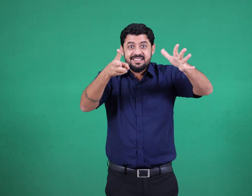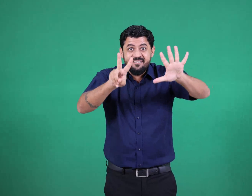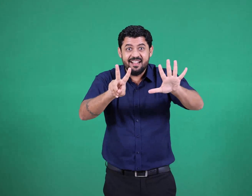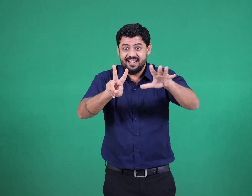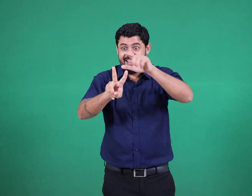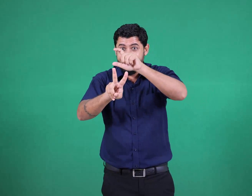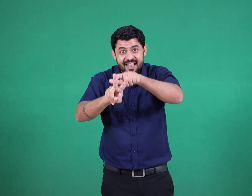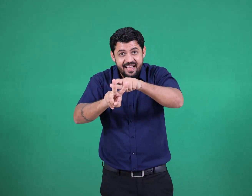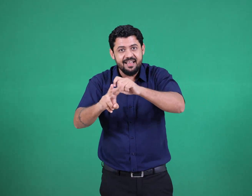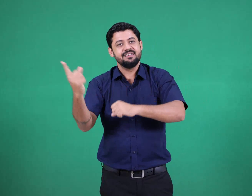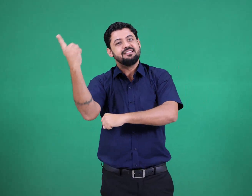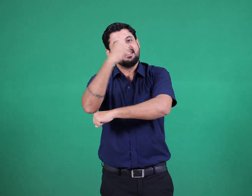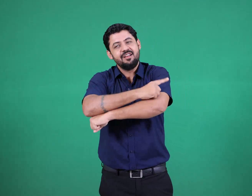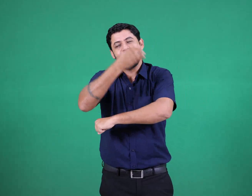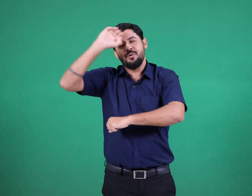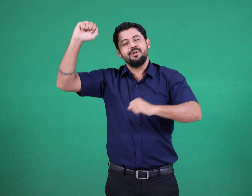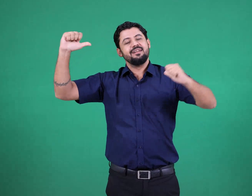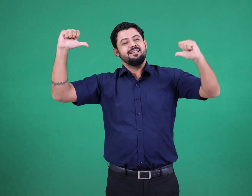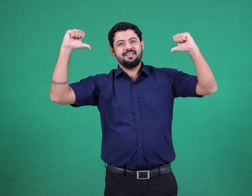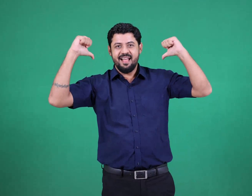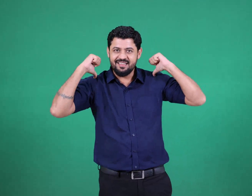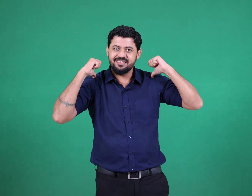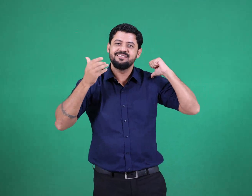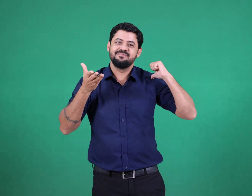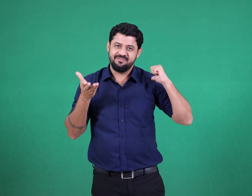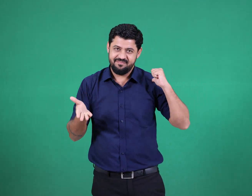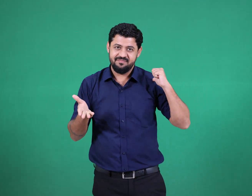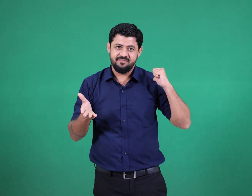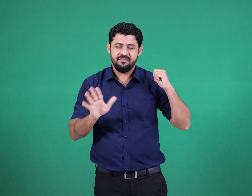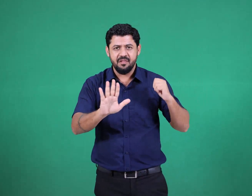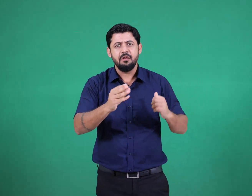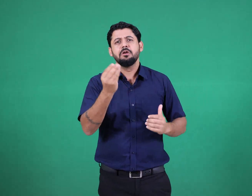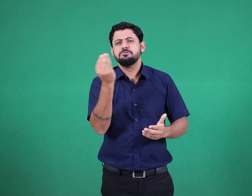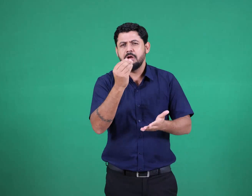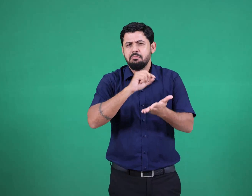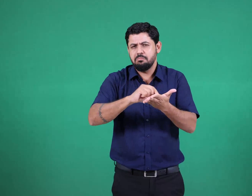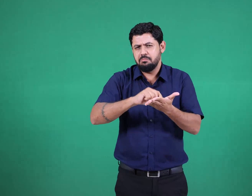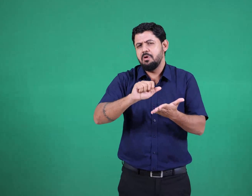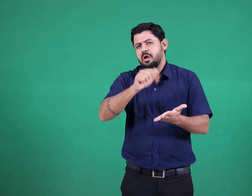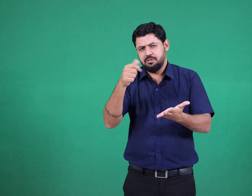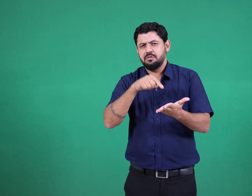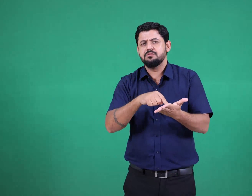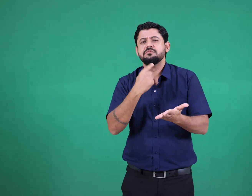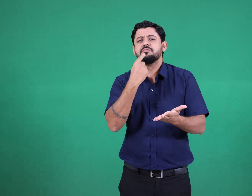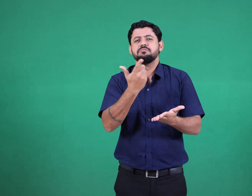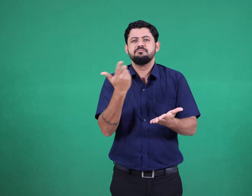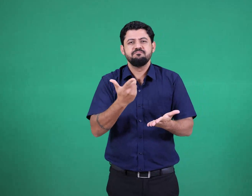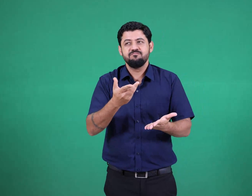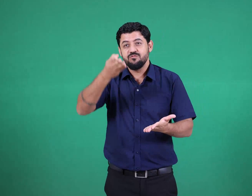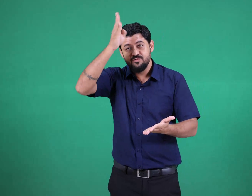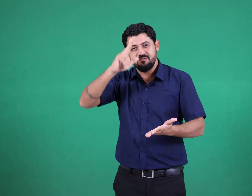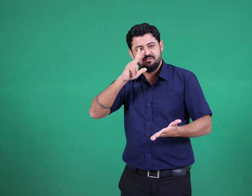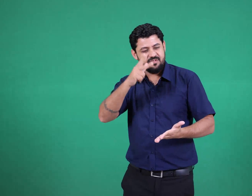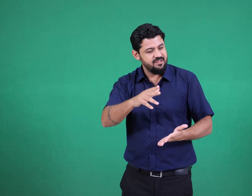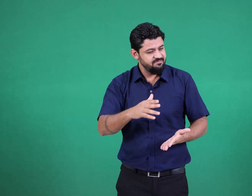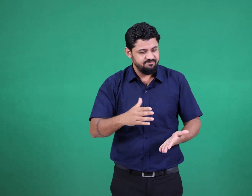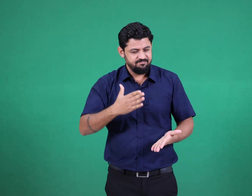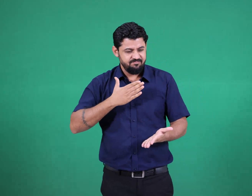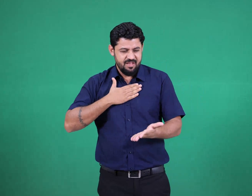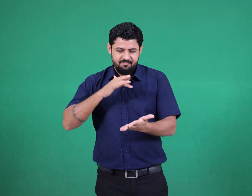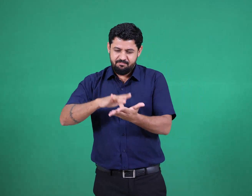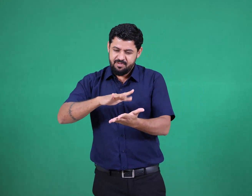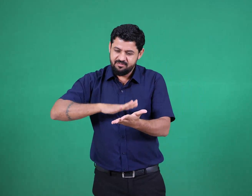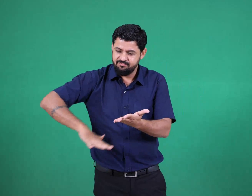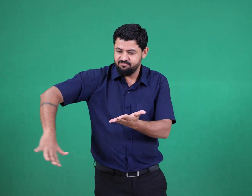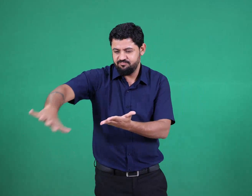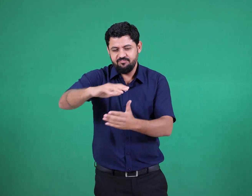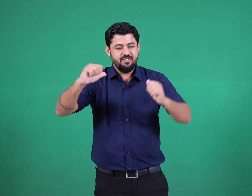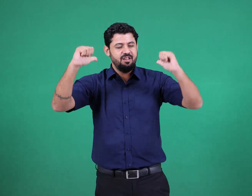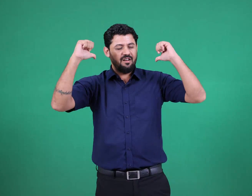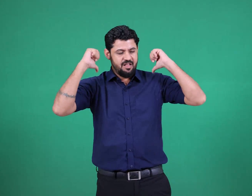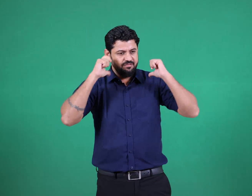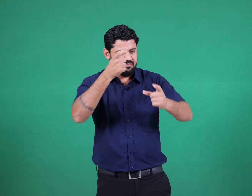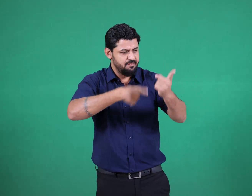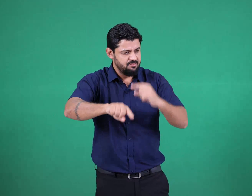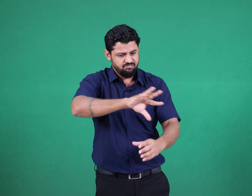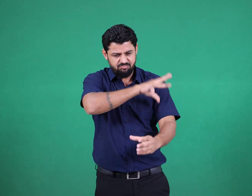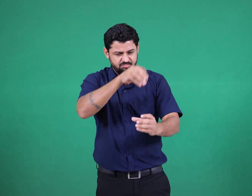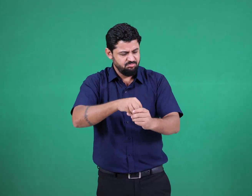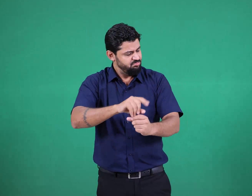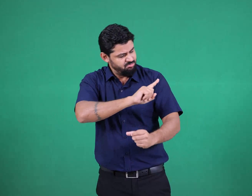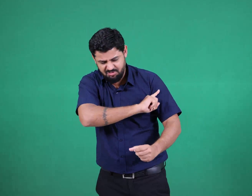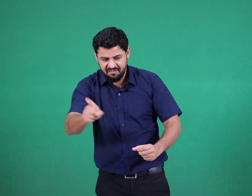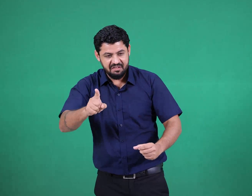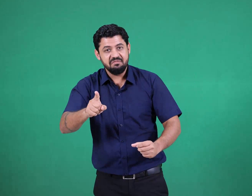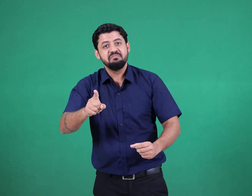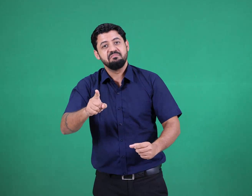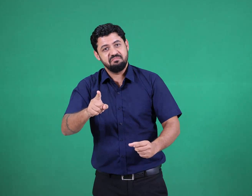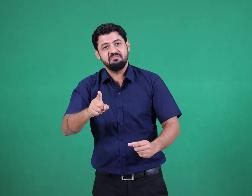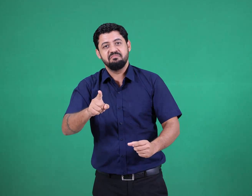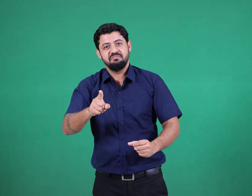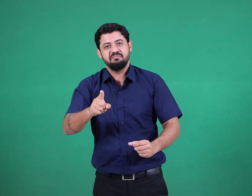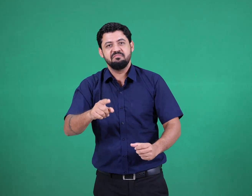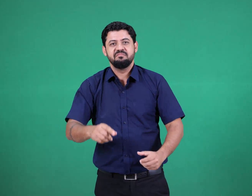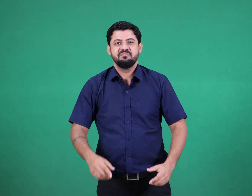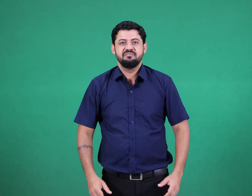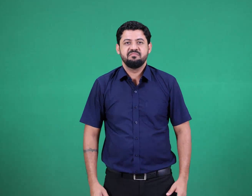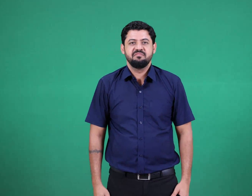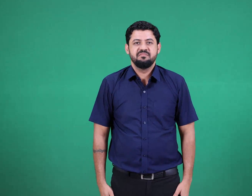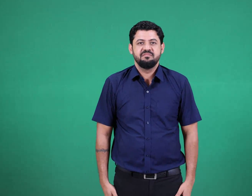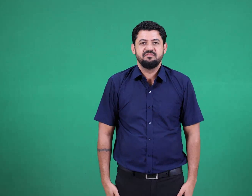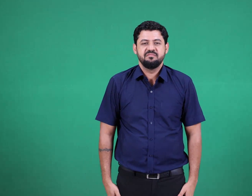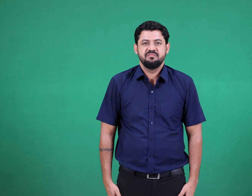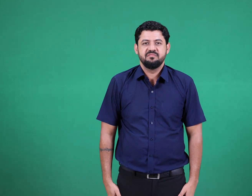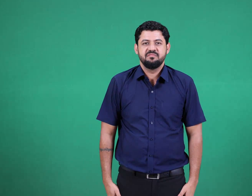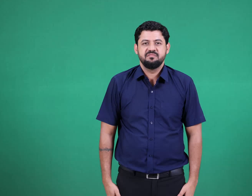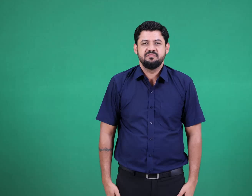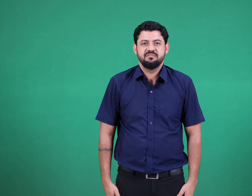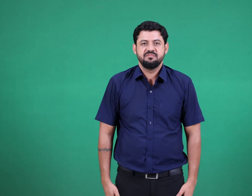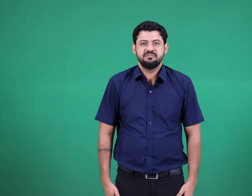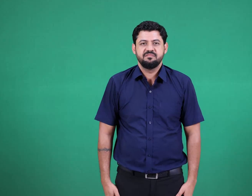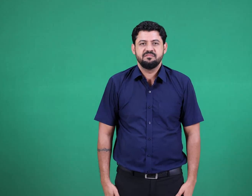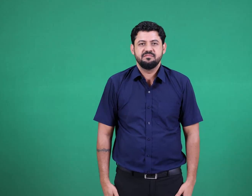And again, as He says in the passage above: "They shall never enter My rest."